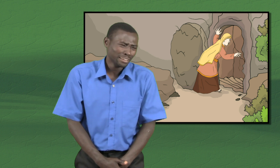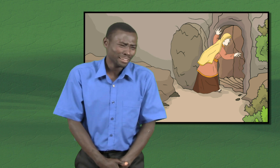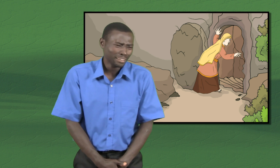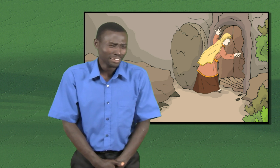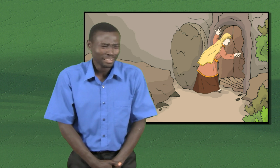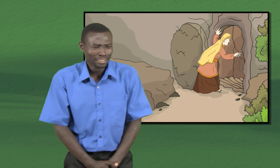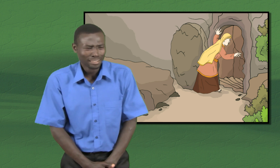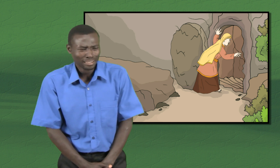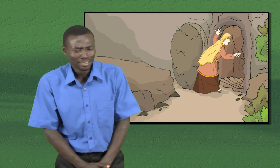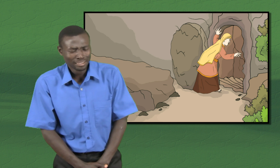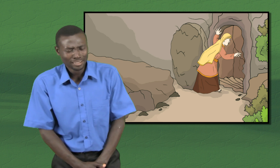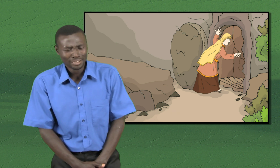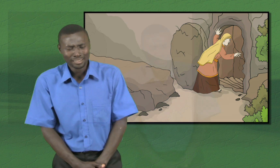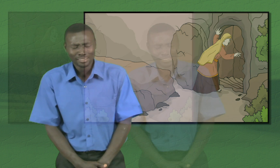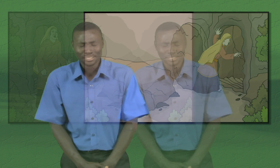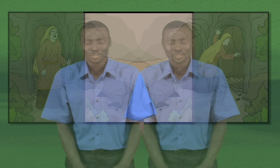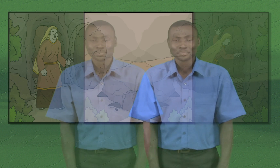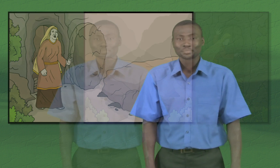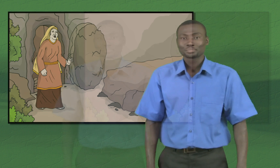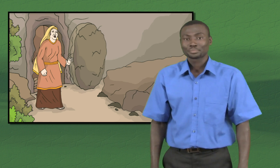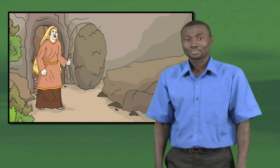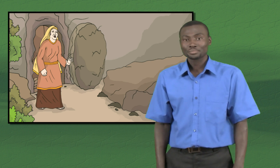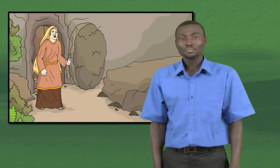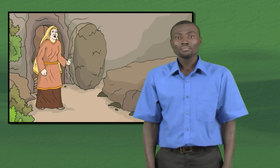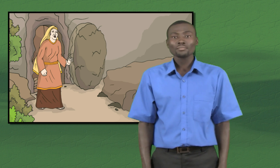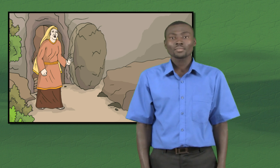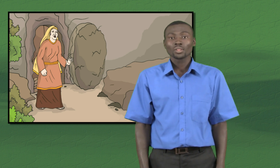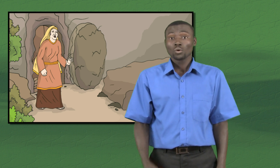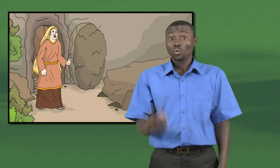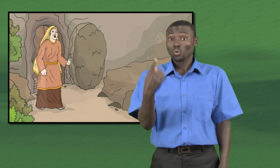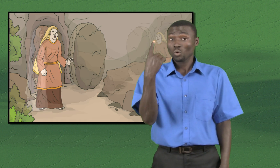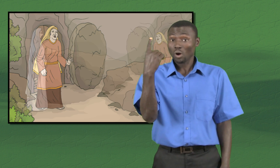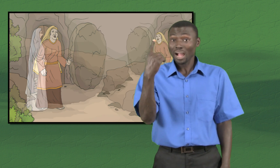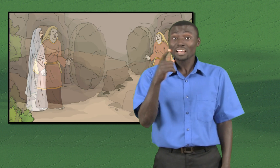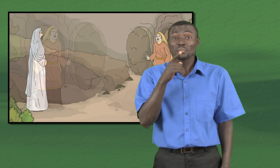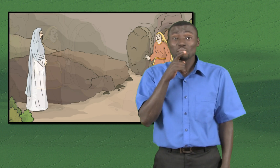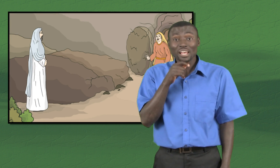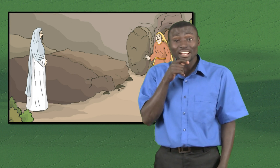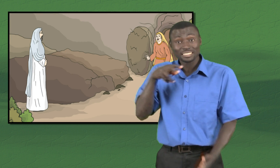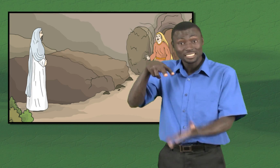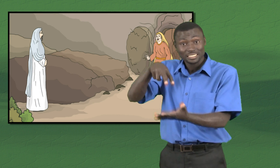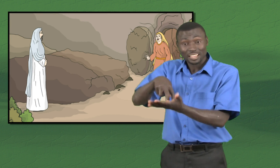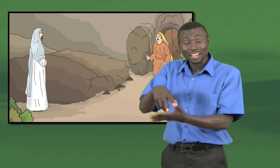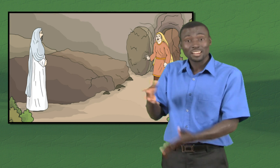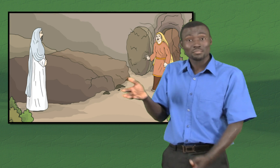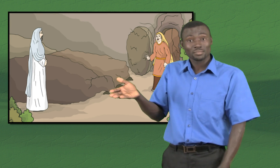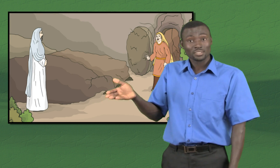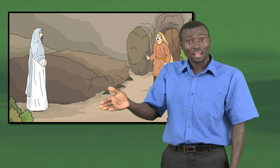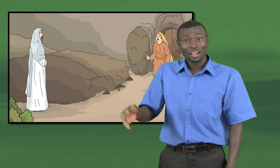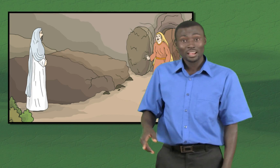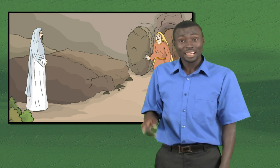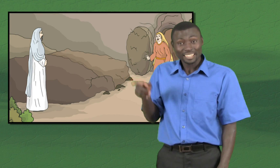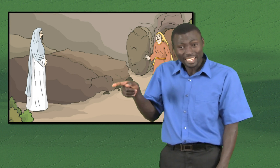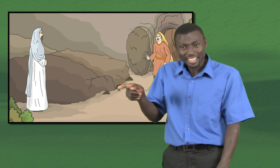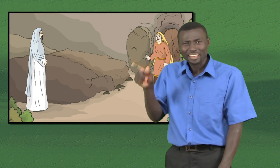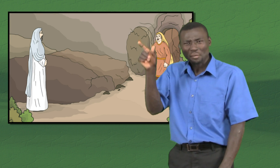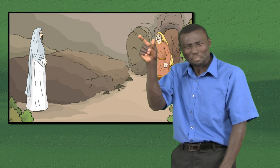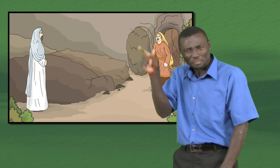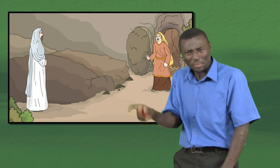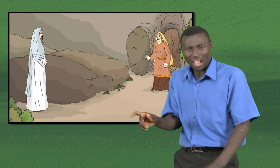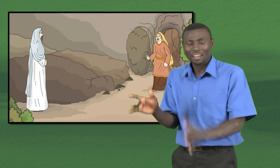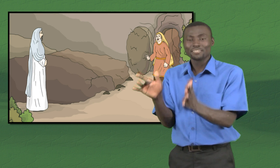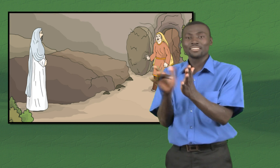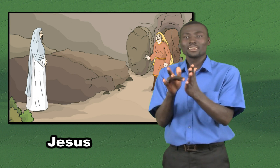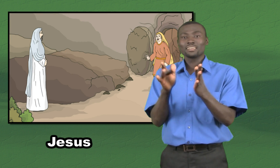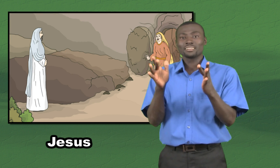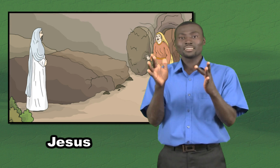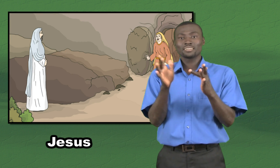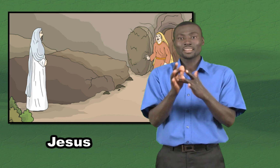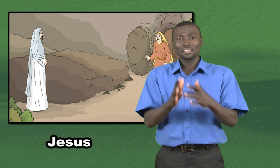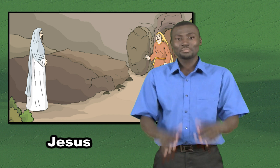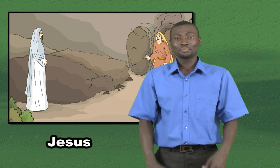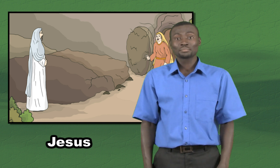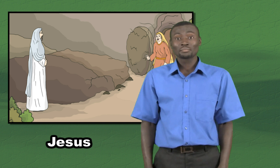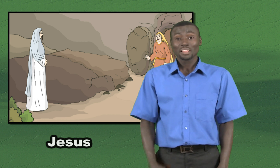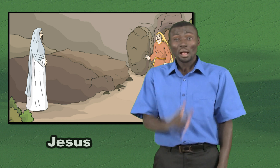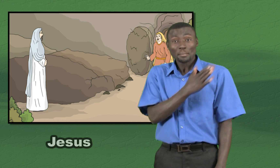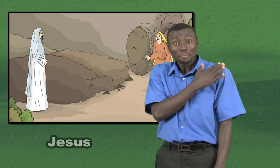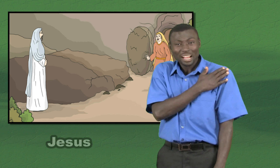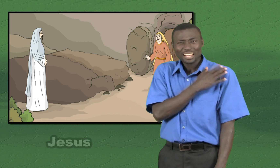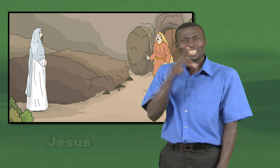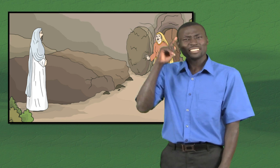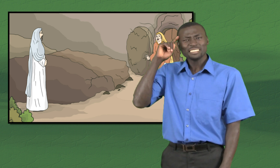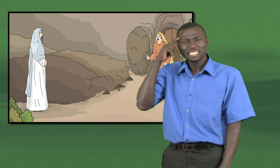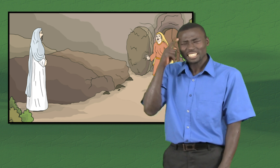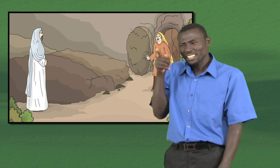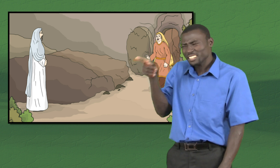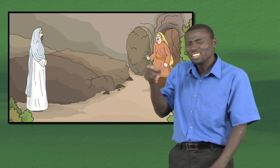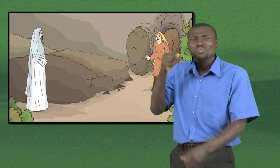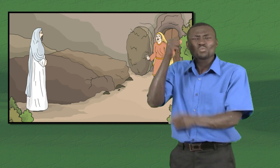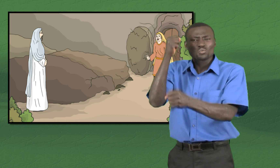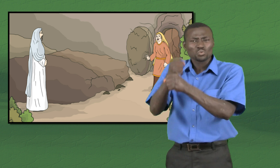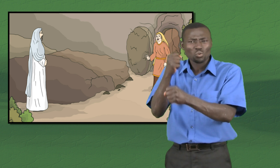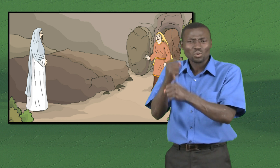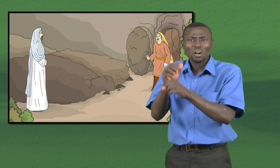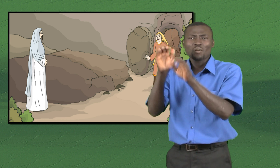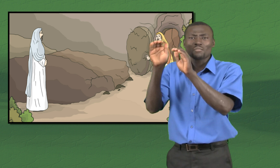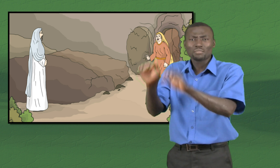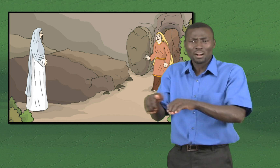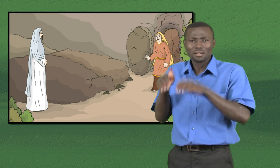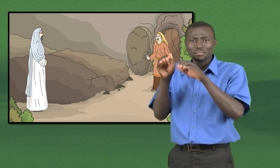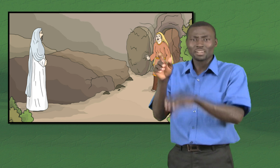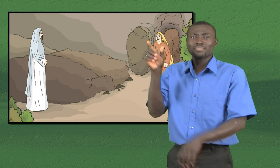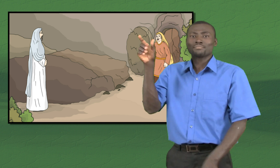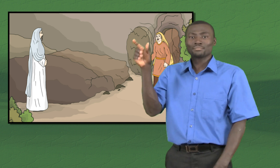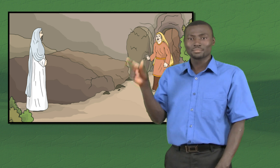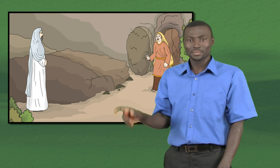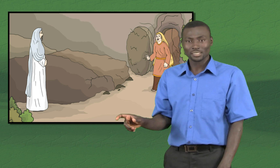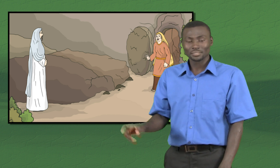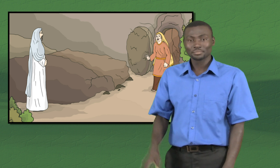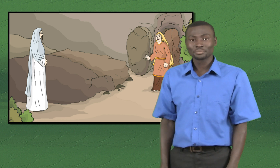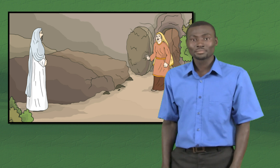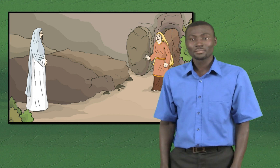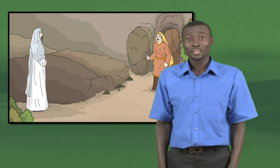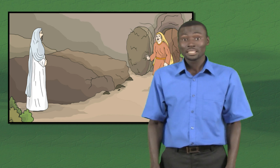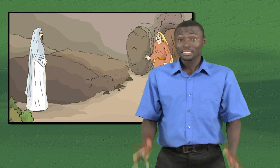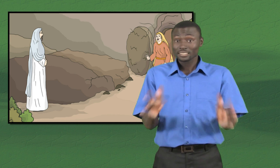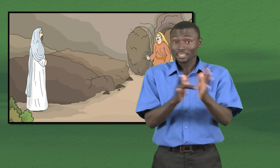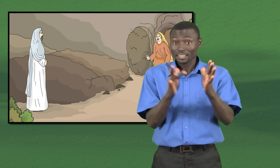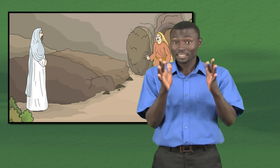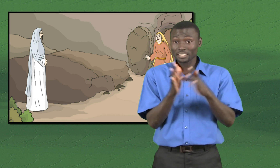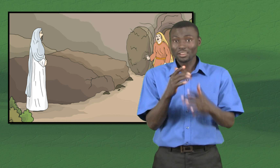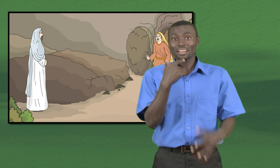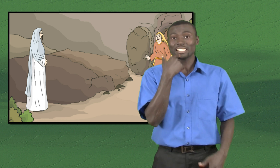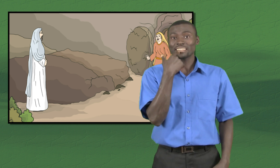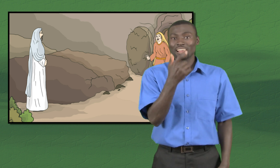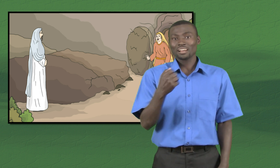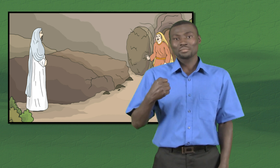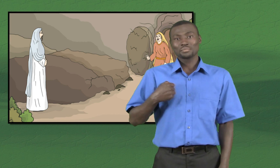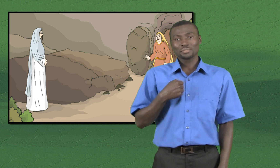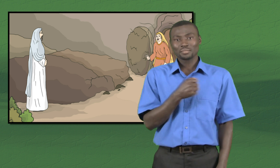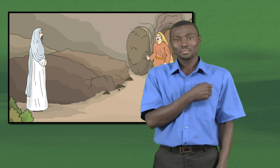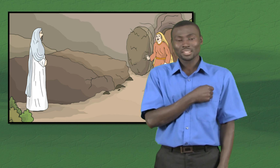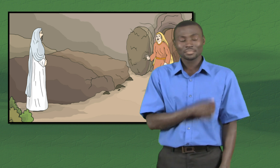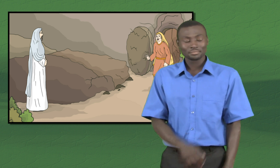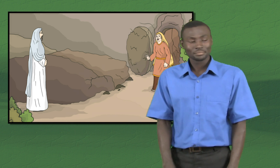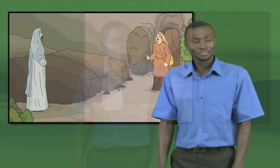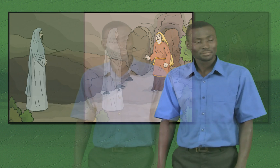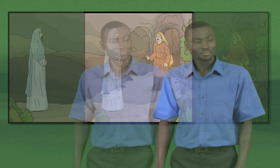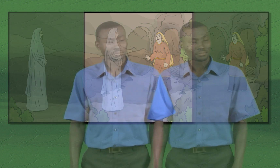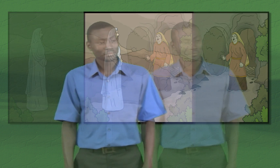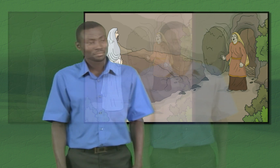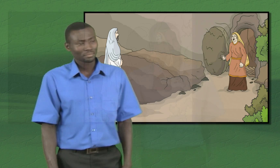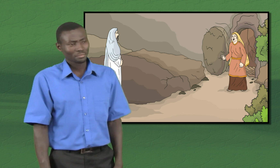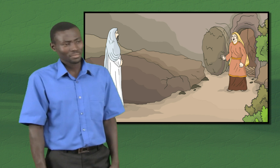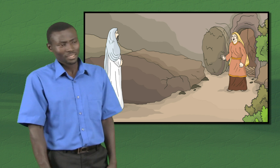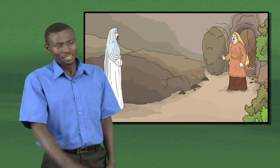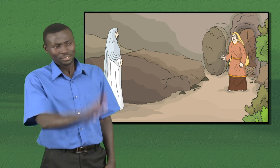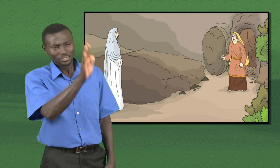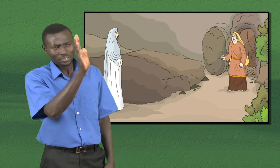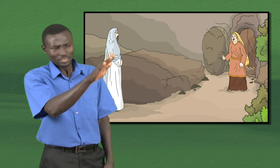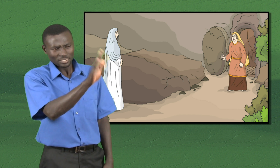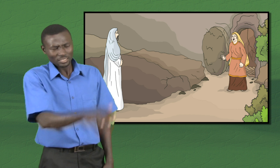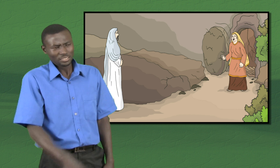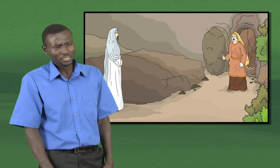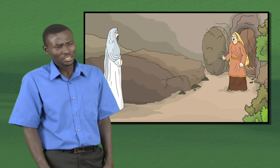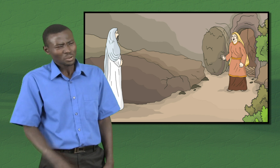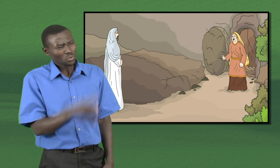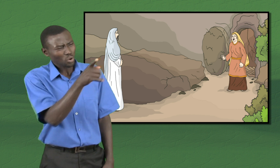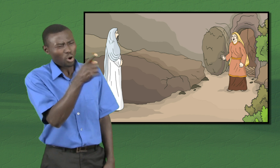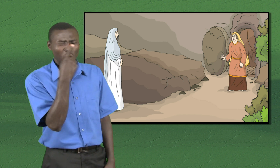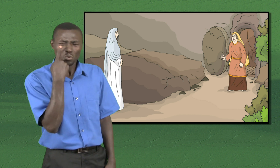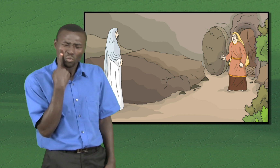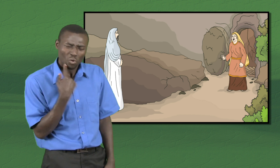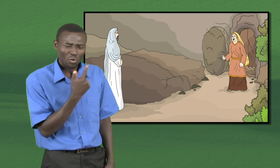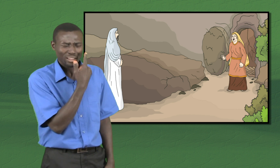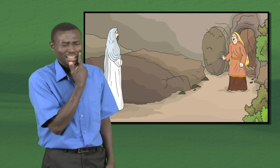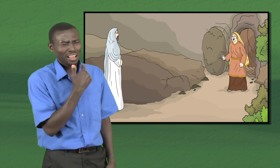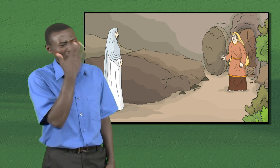When she had said this, she turned around and saw Jesus standing there; but she did not recognize that it was Jesus.